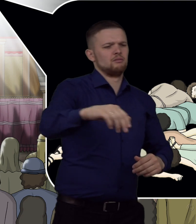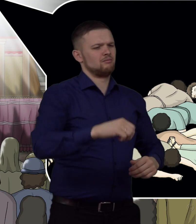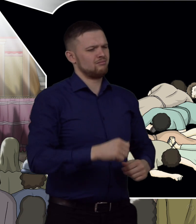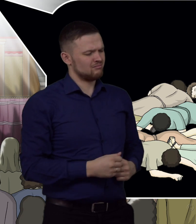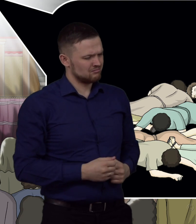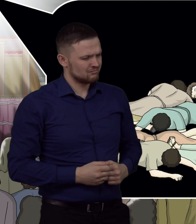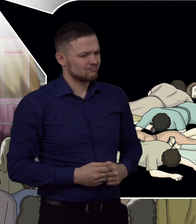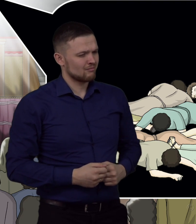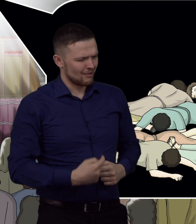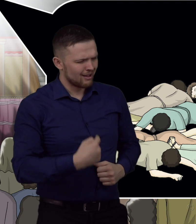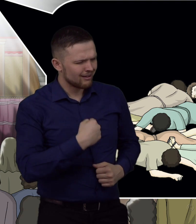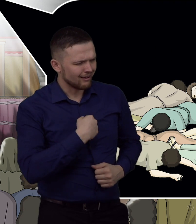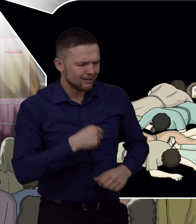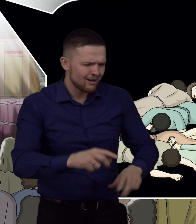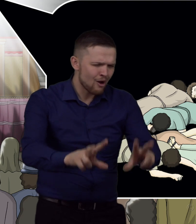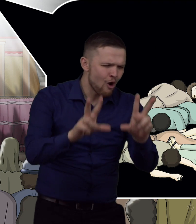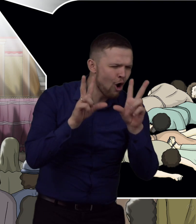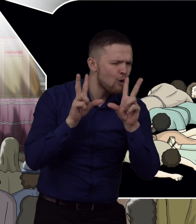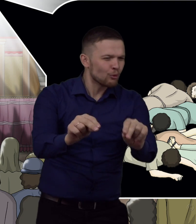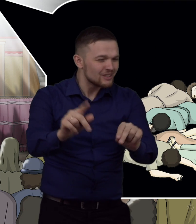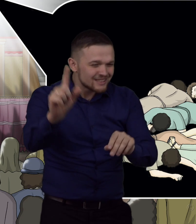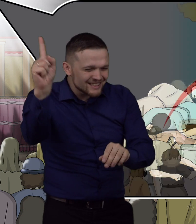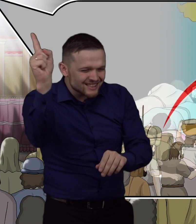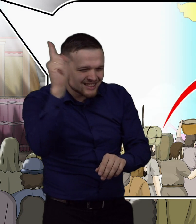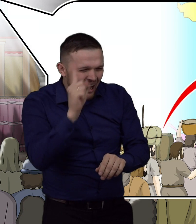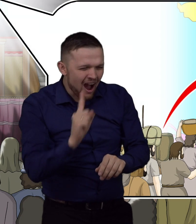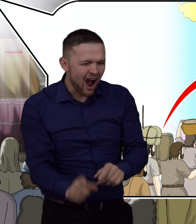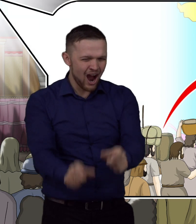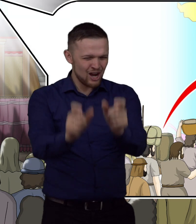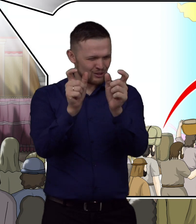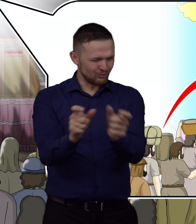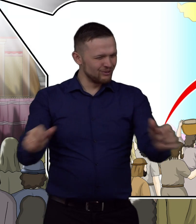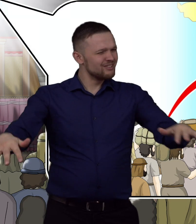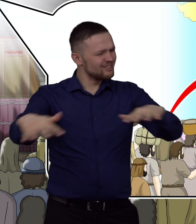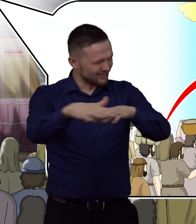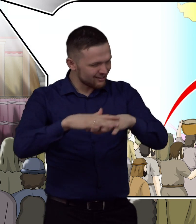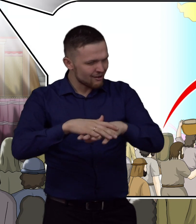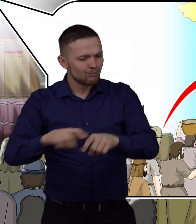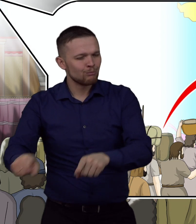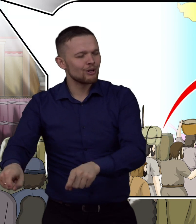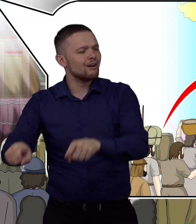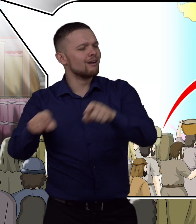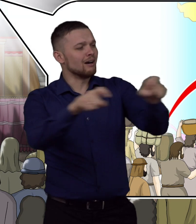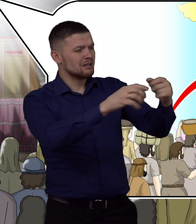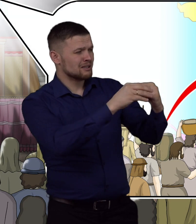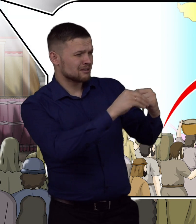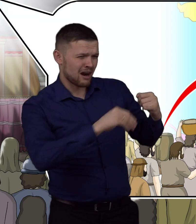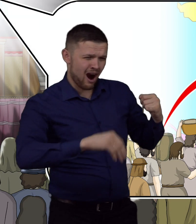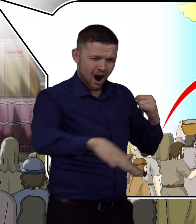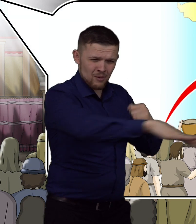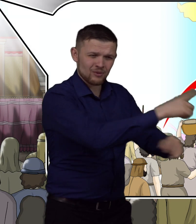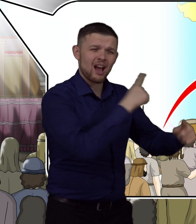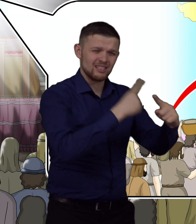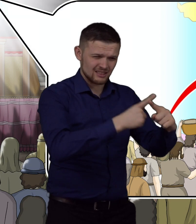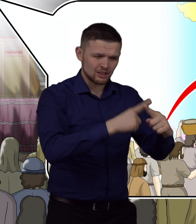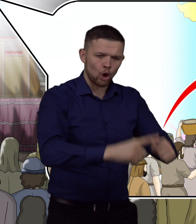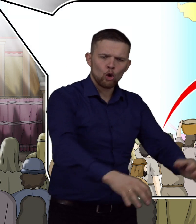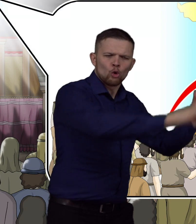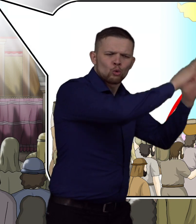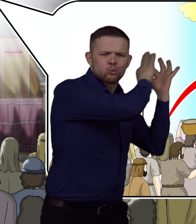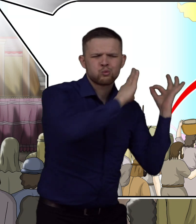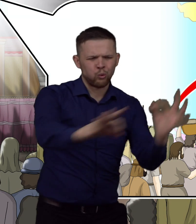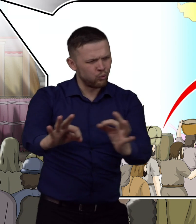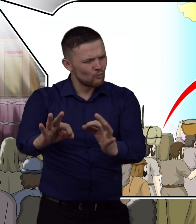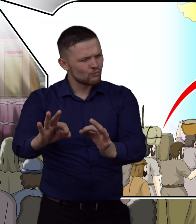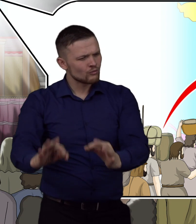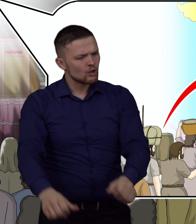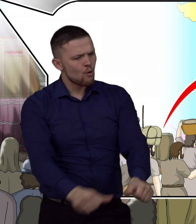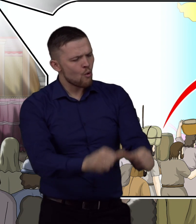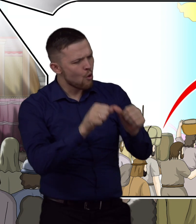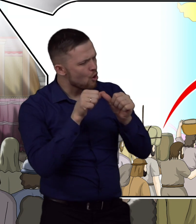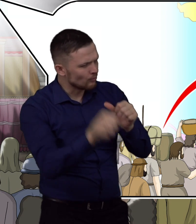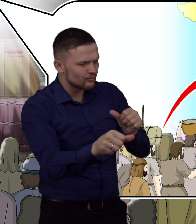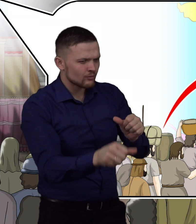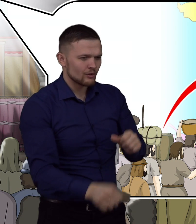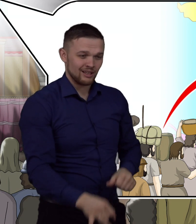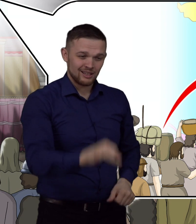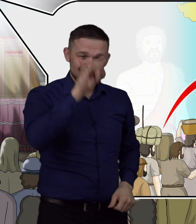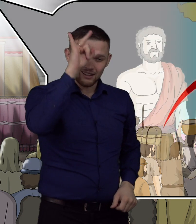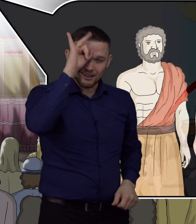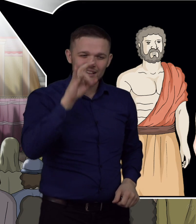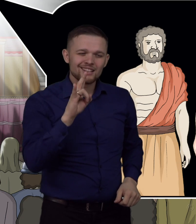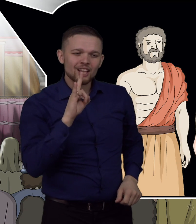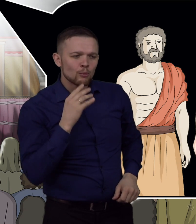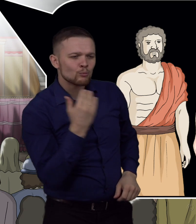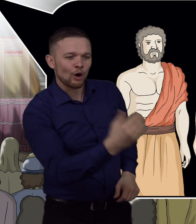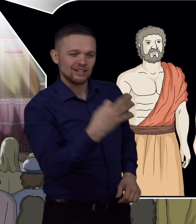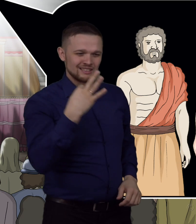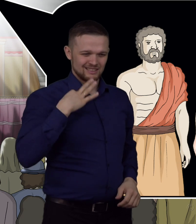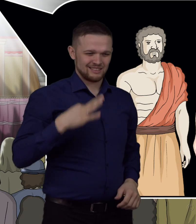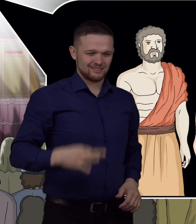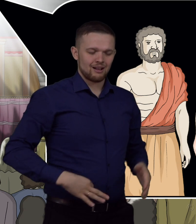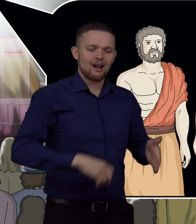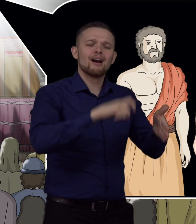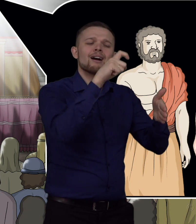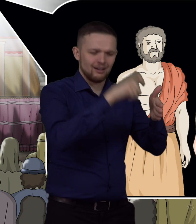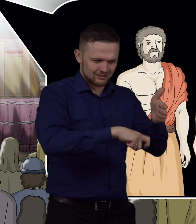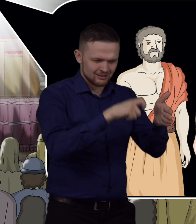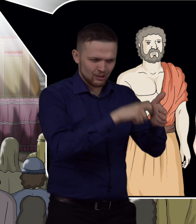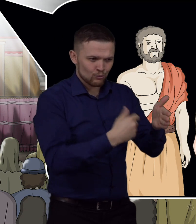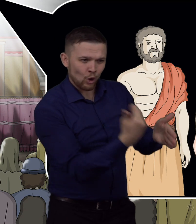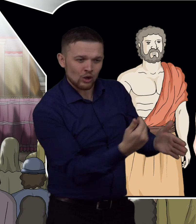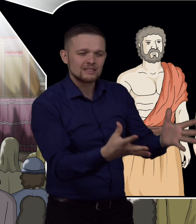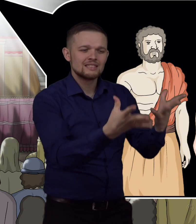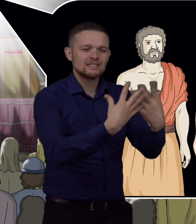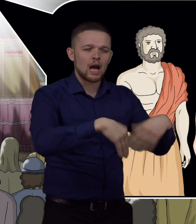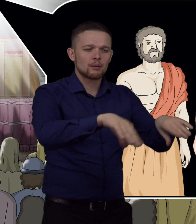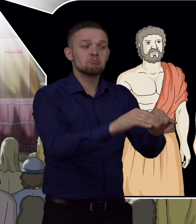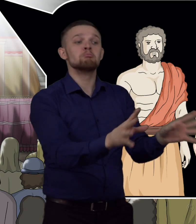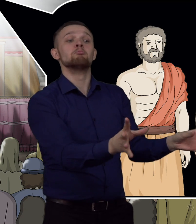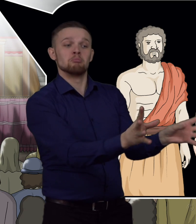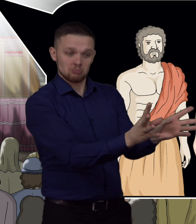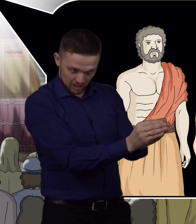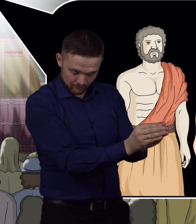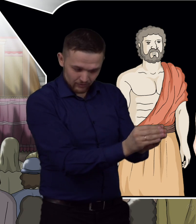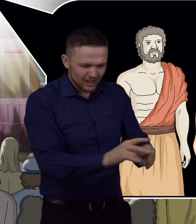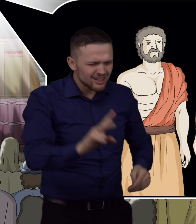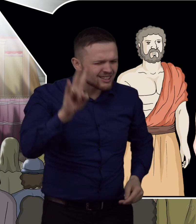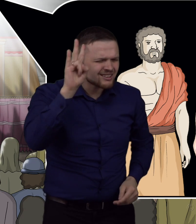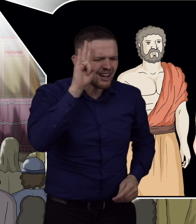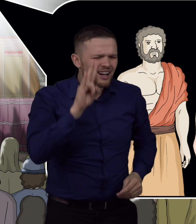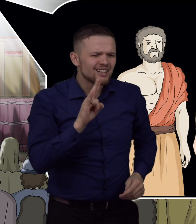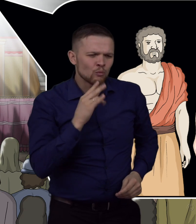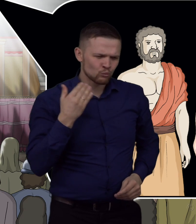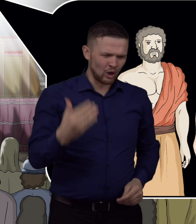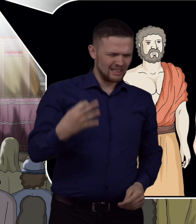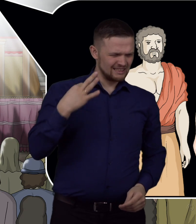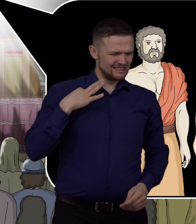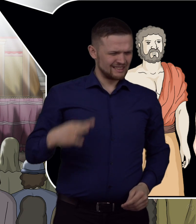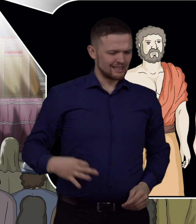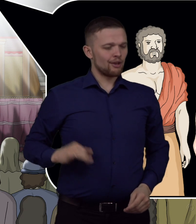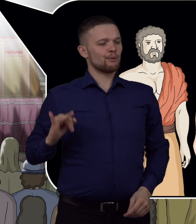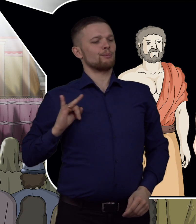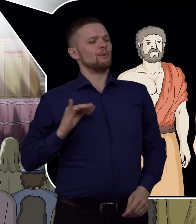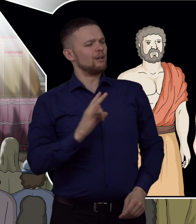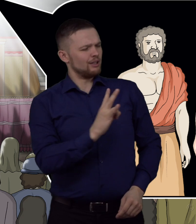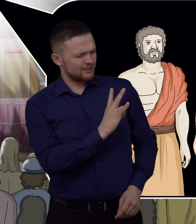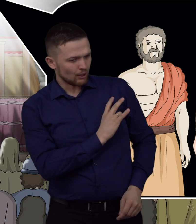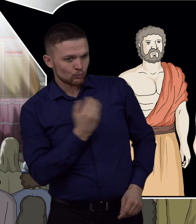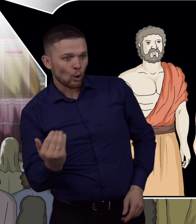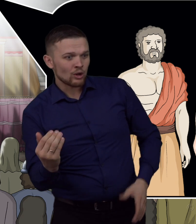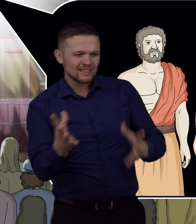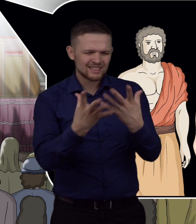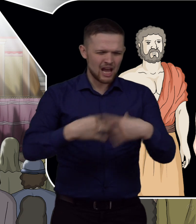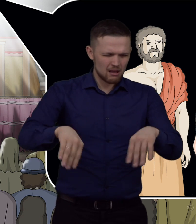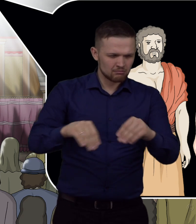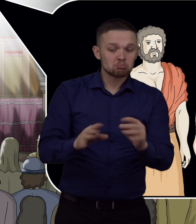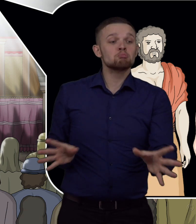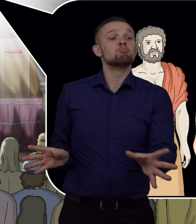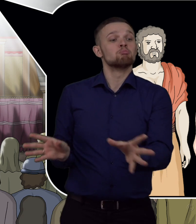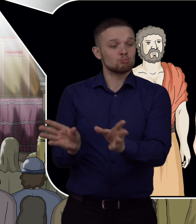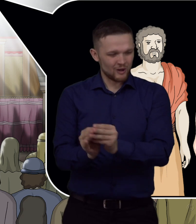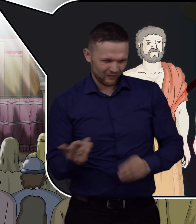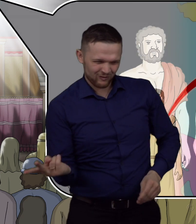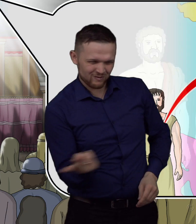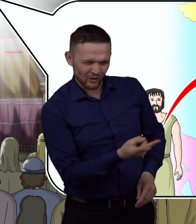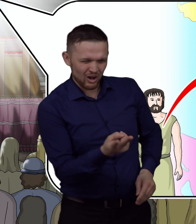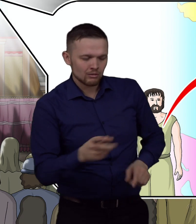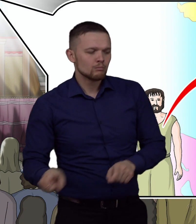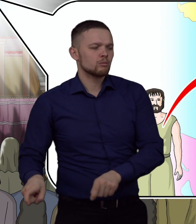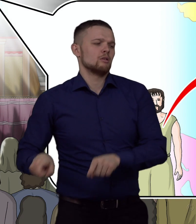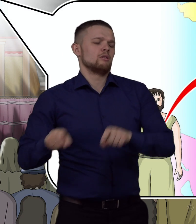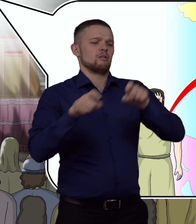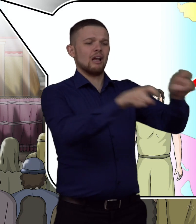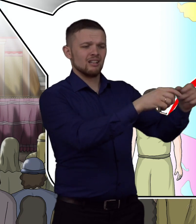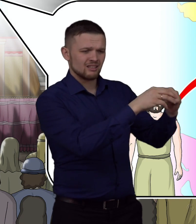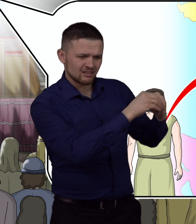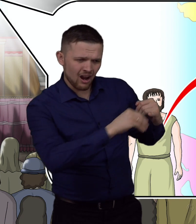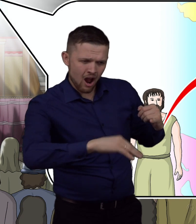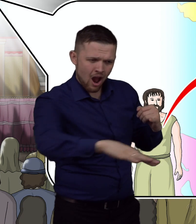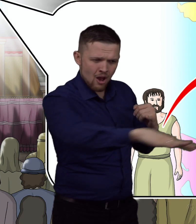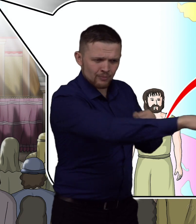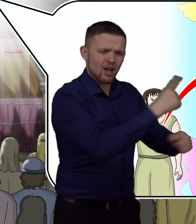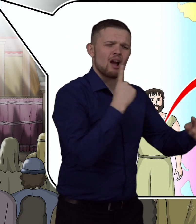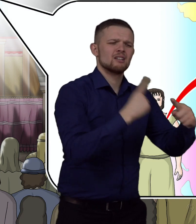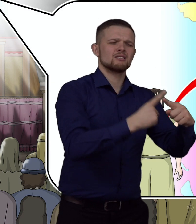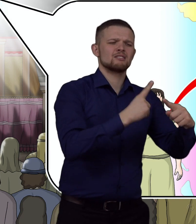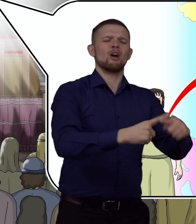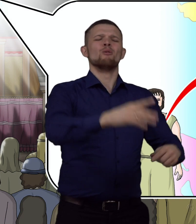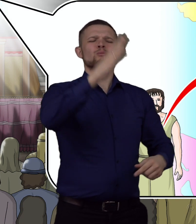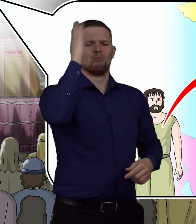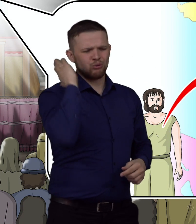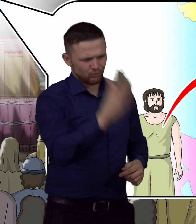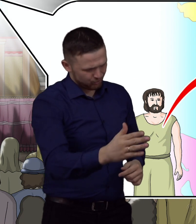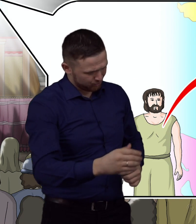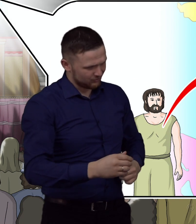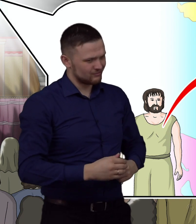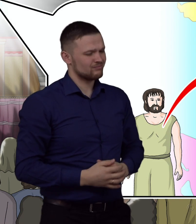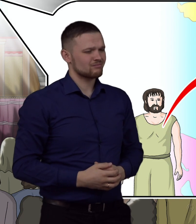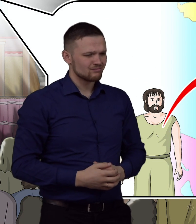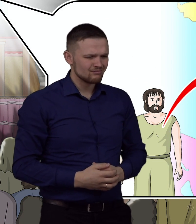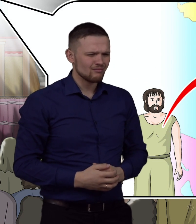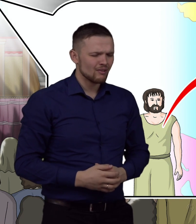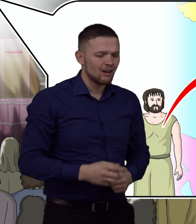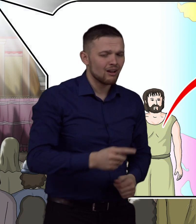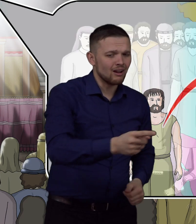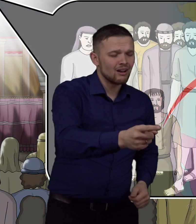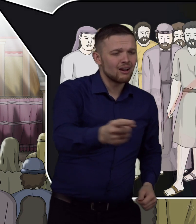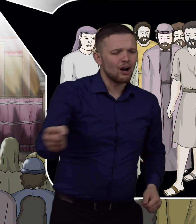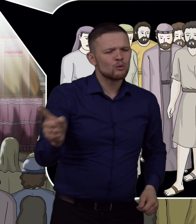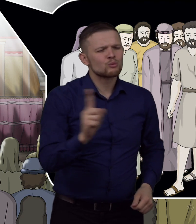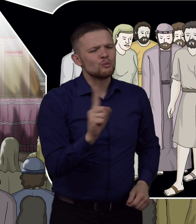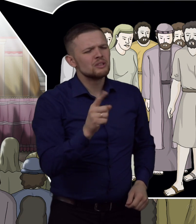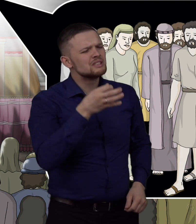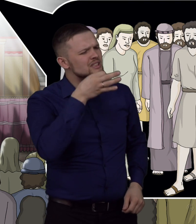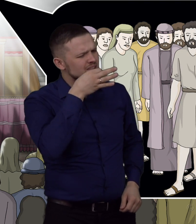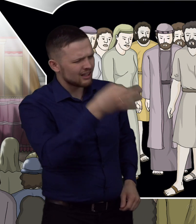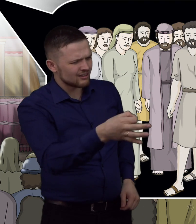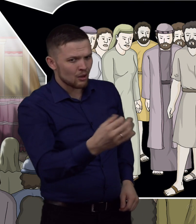Surely none of you will enter the land in which I swore to settle you, except Caleb son of Jephunneh and Joshua son of Nun.